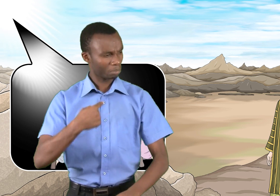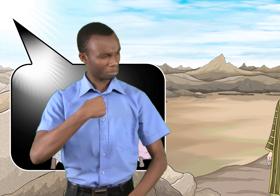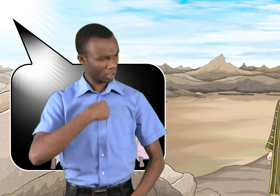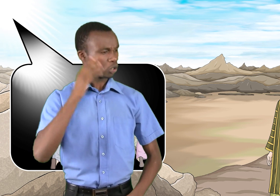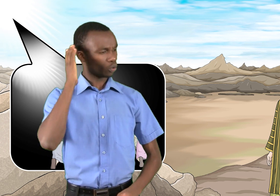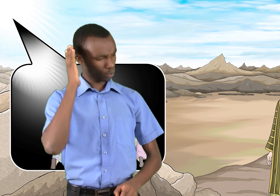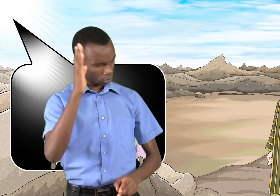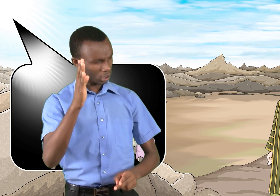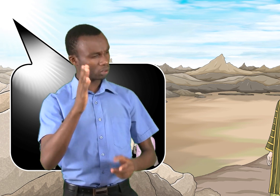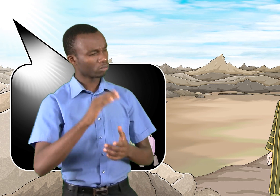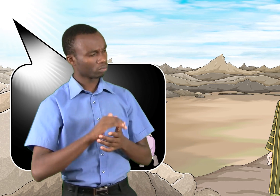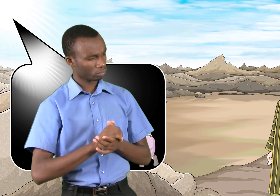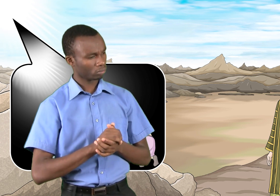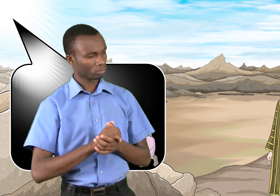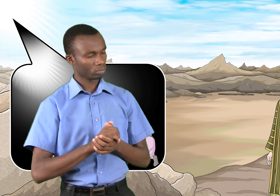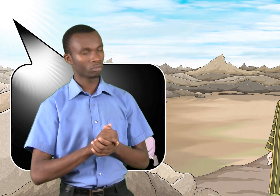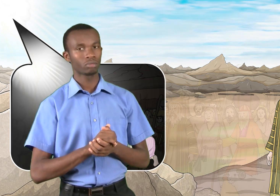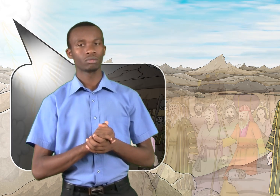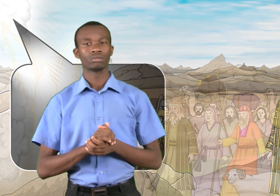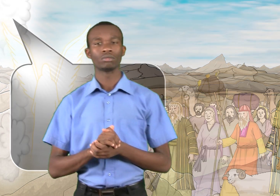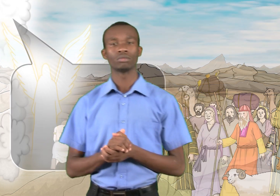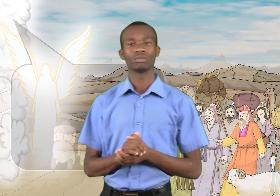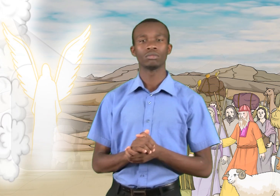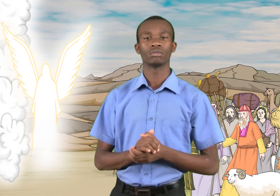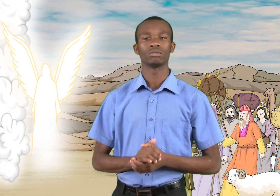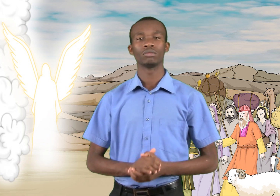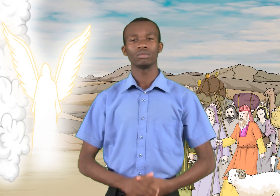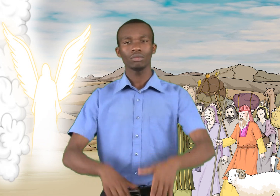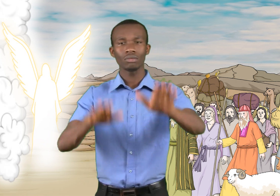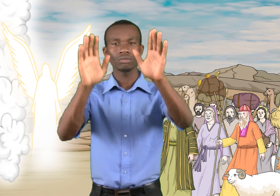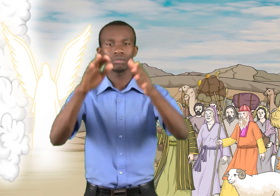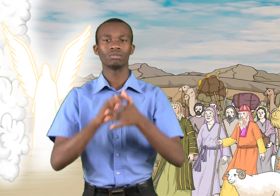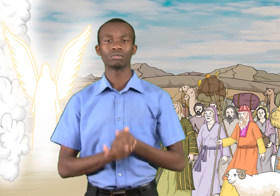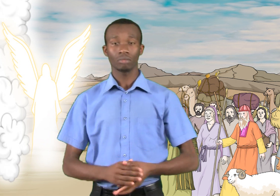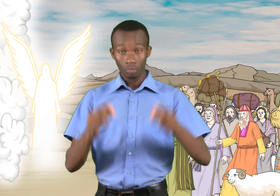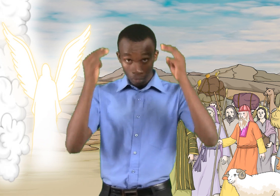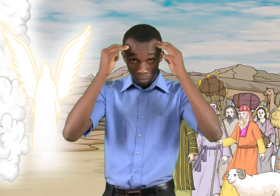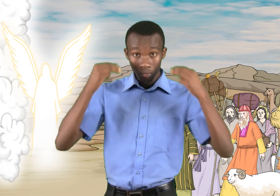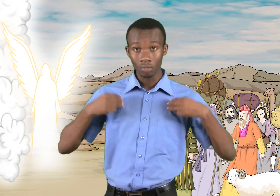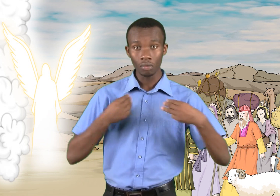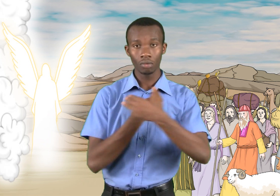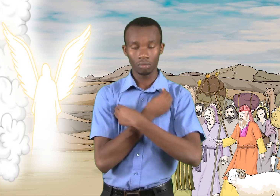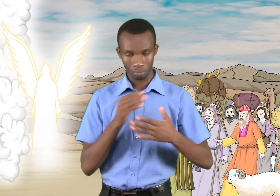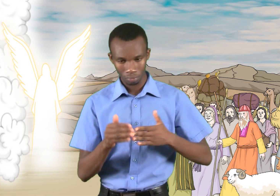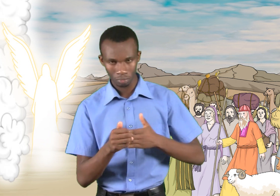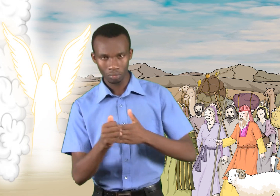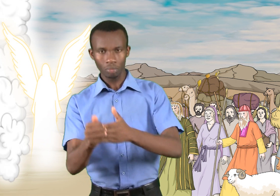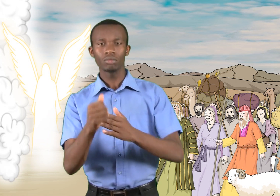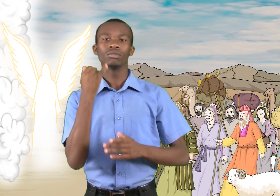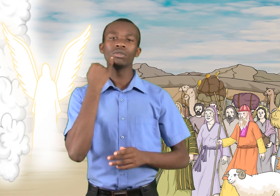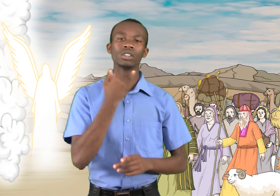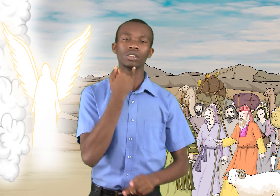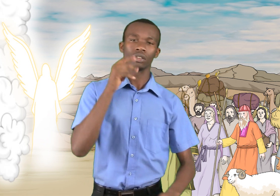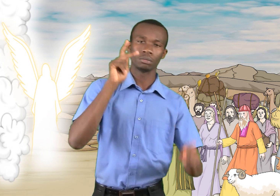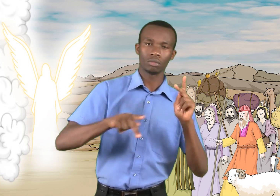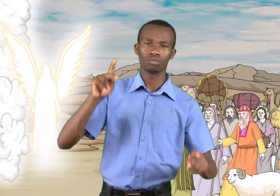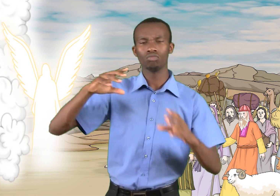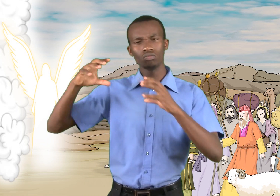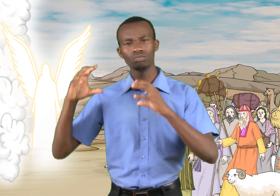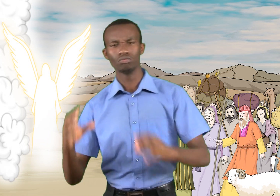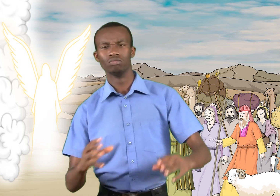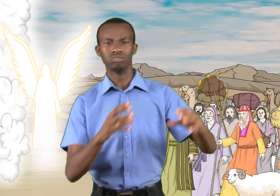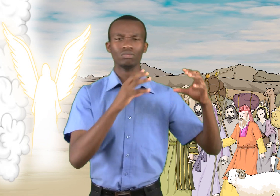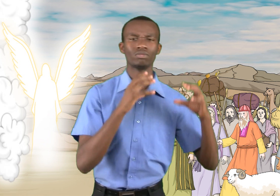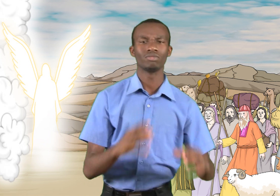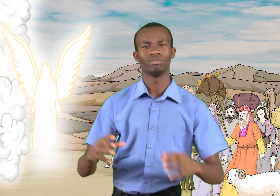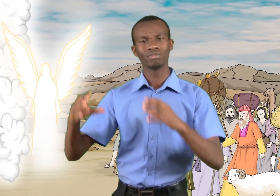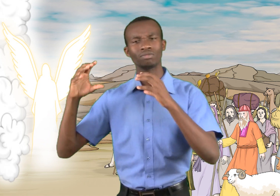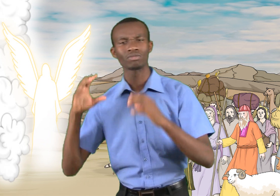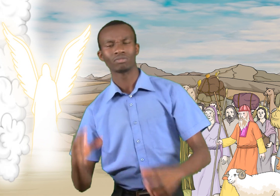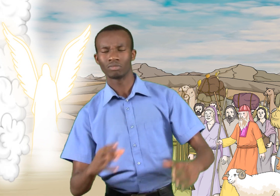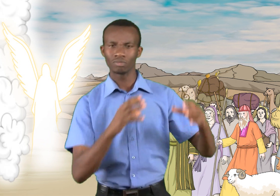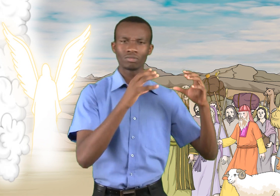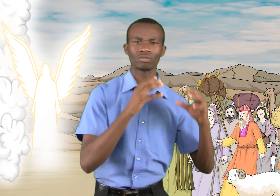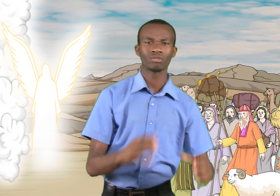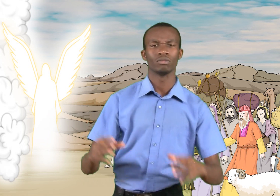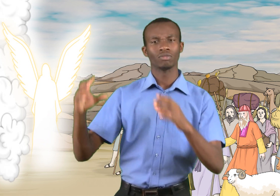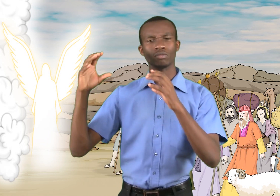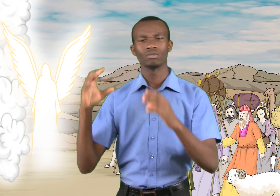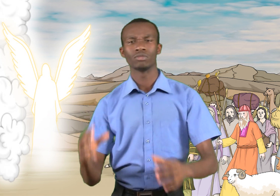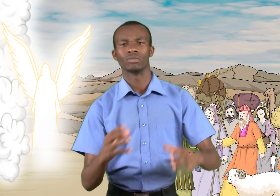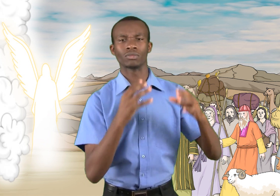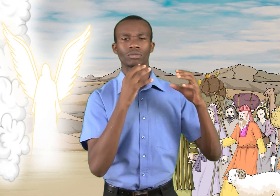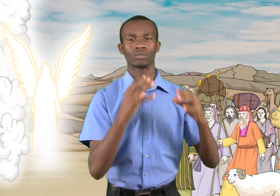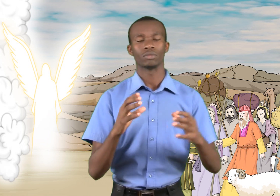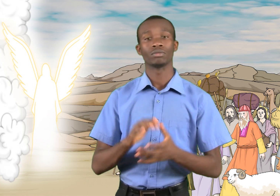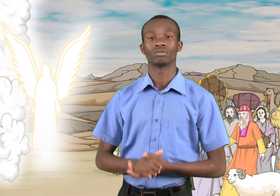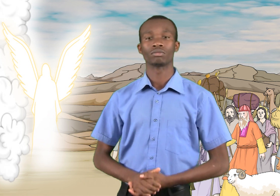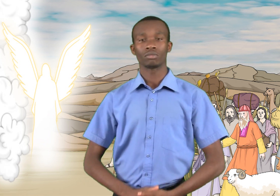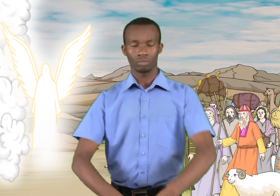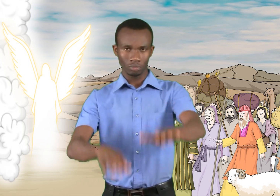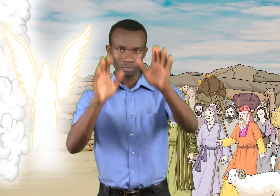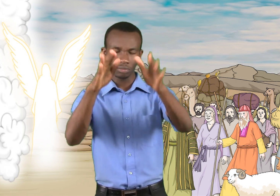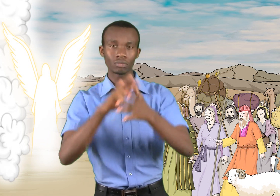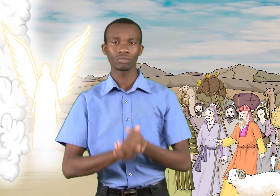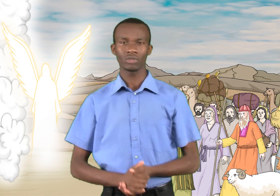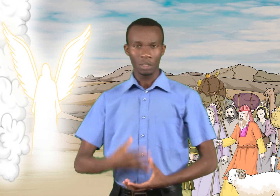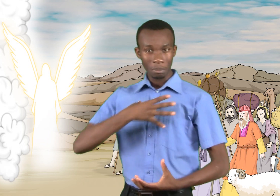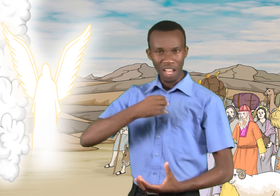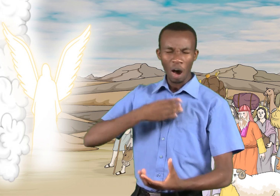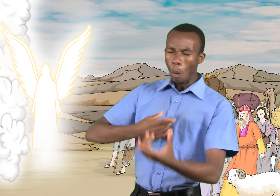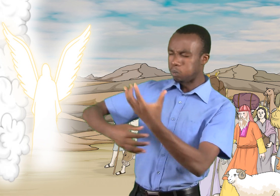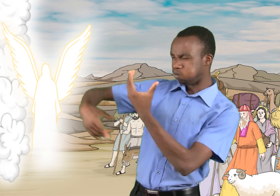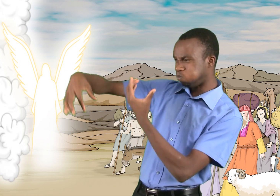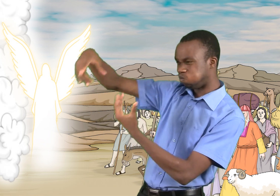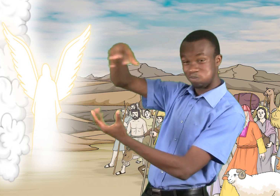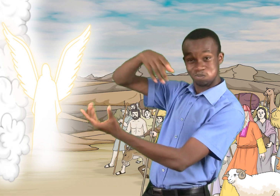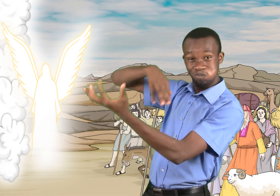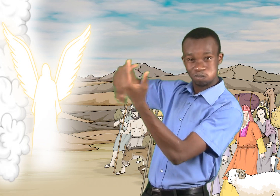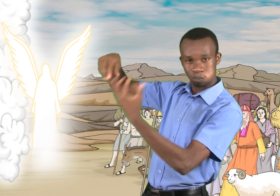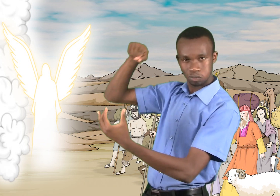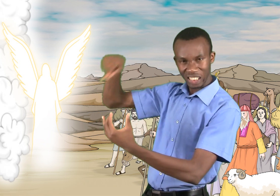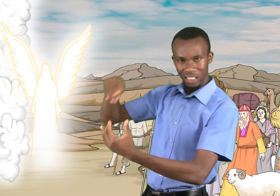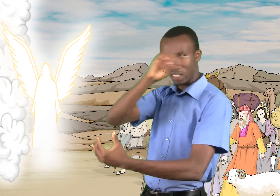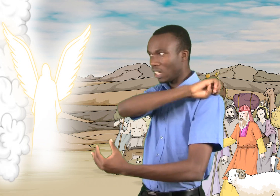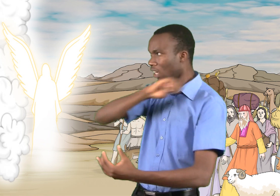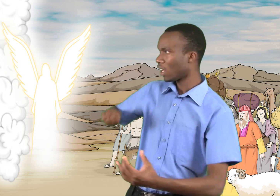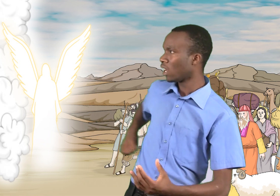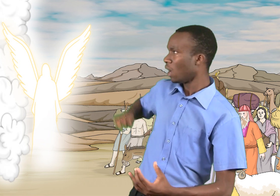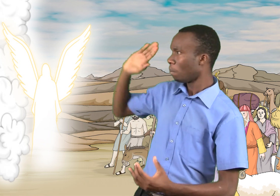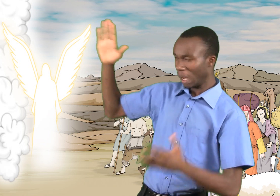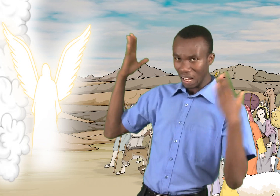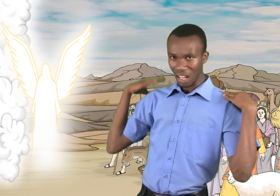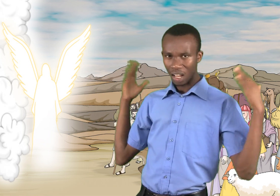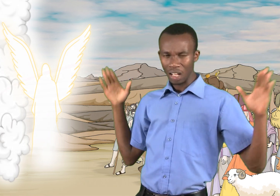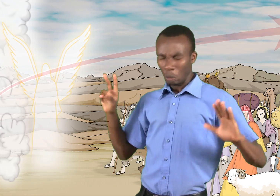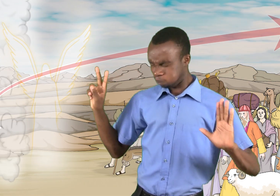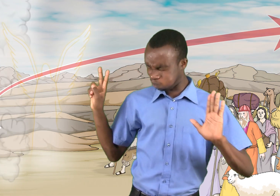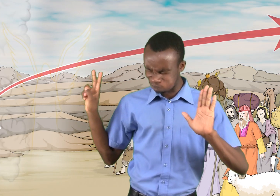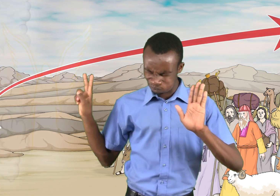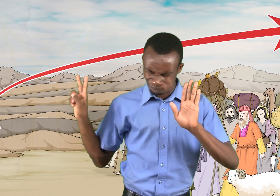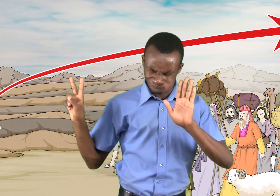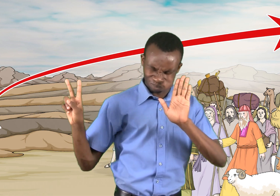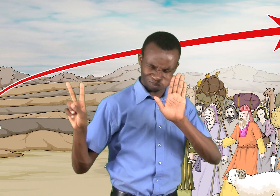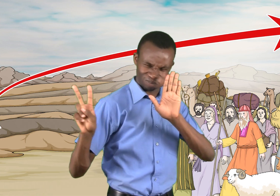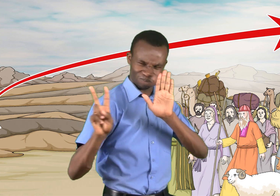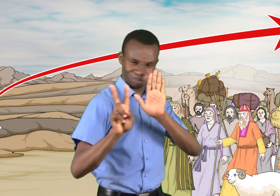And the angel of God, who had gone before the camp of Israel, withdrew and went behind them.